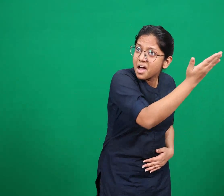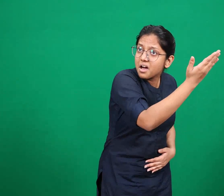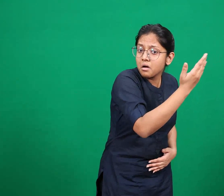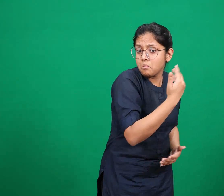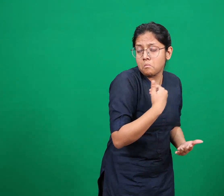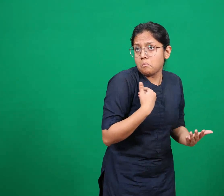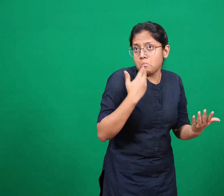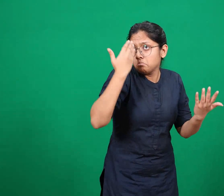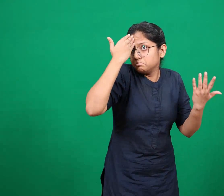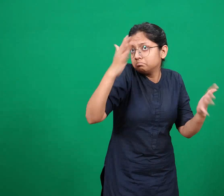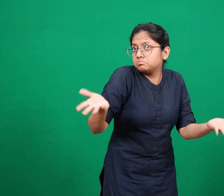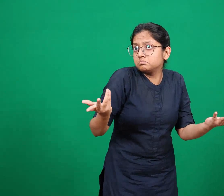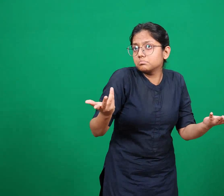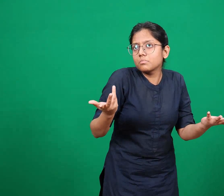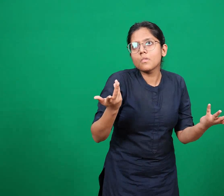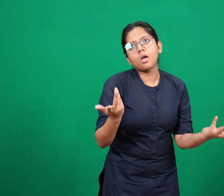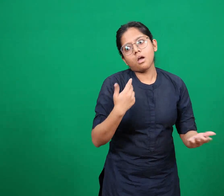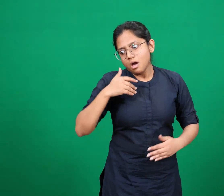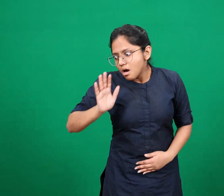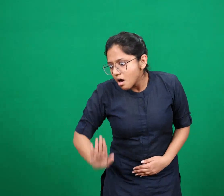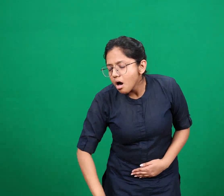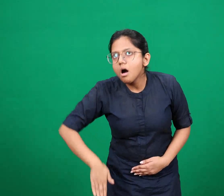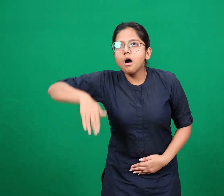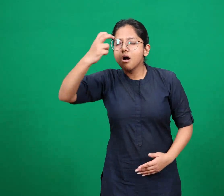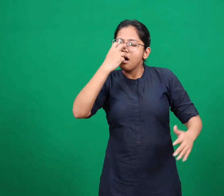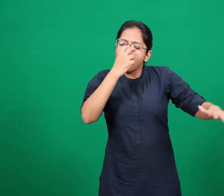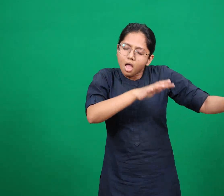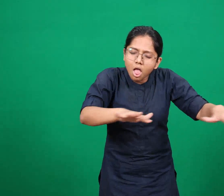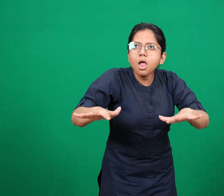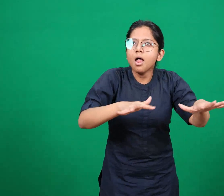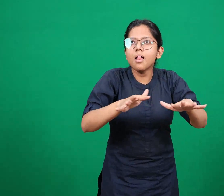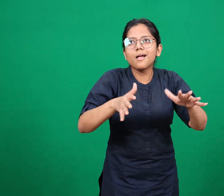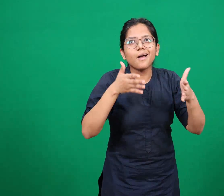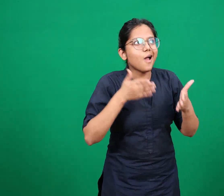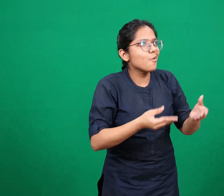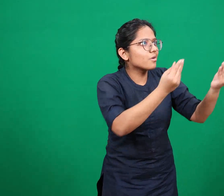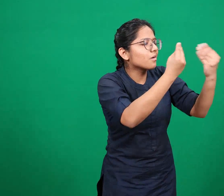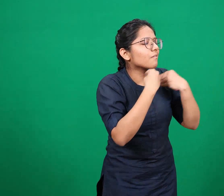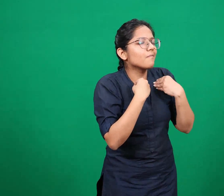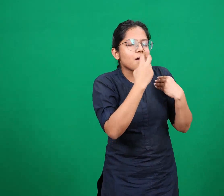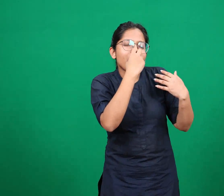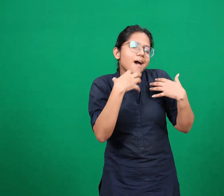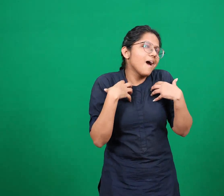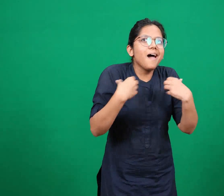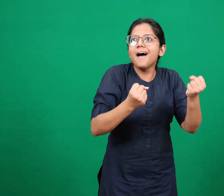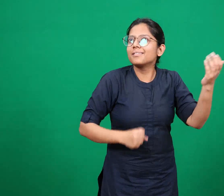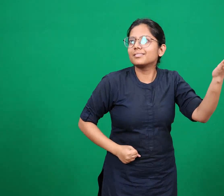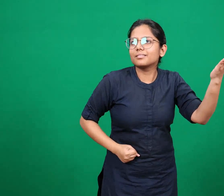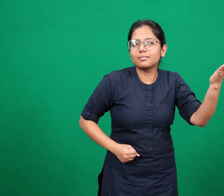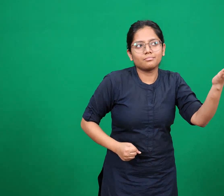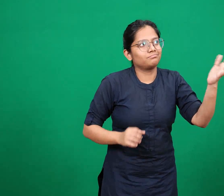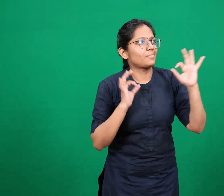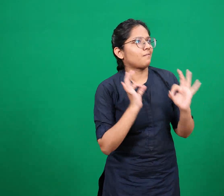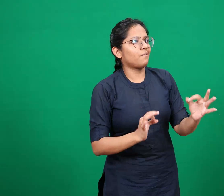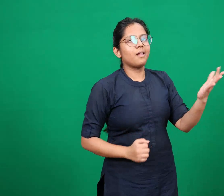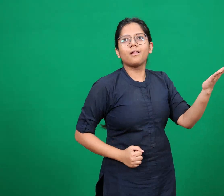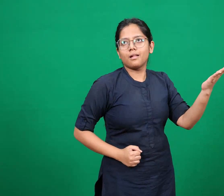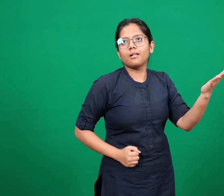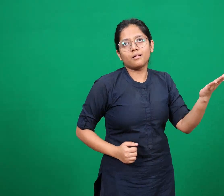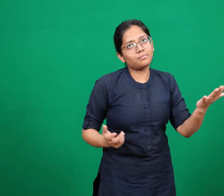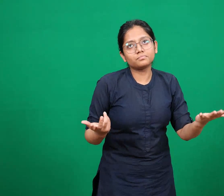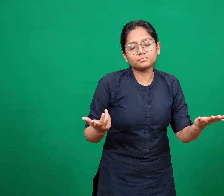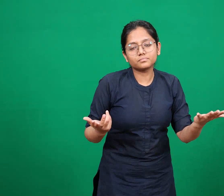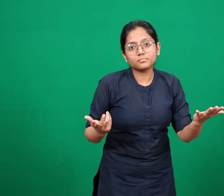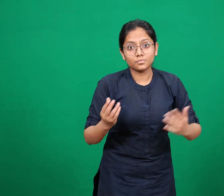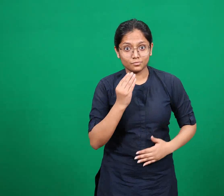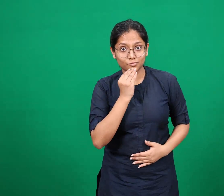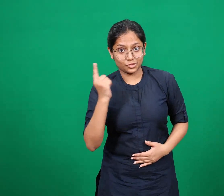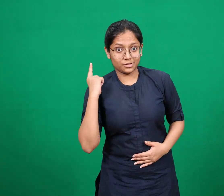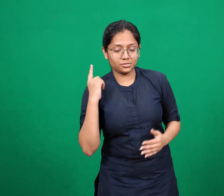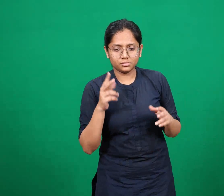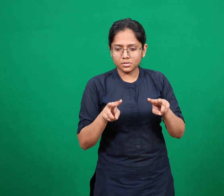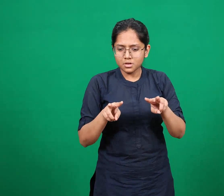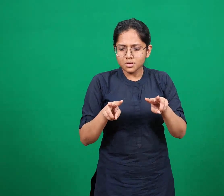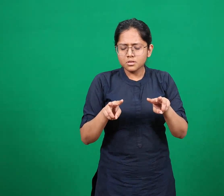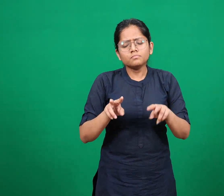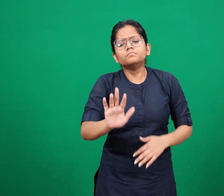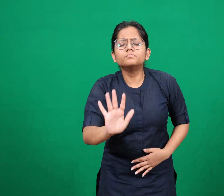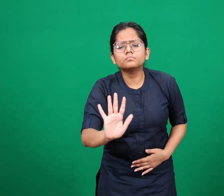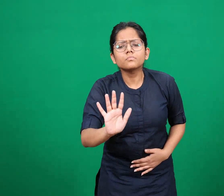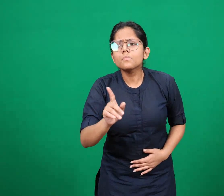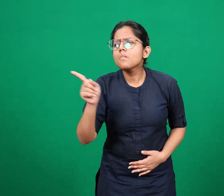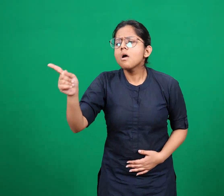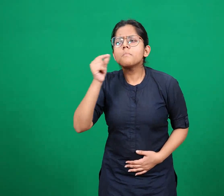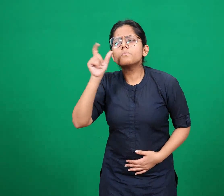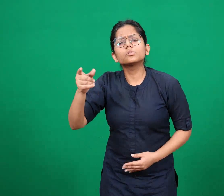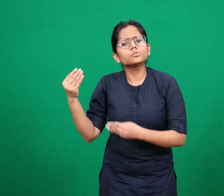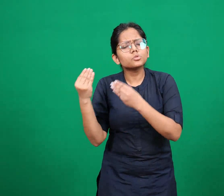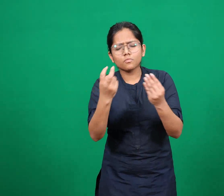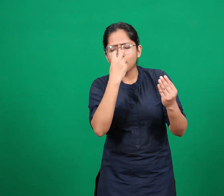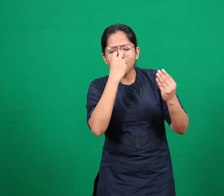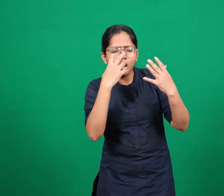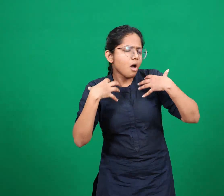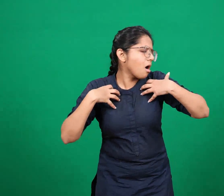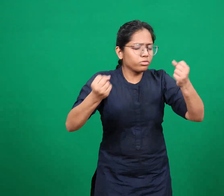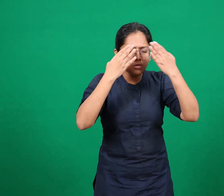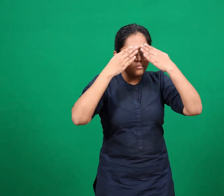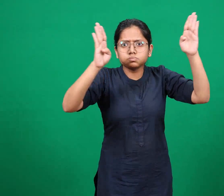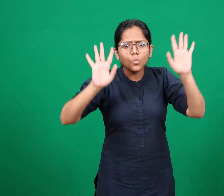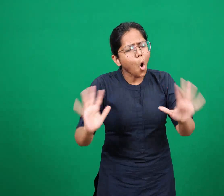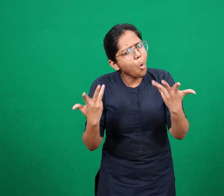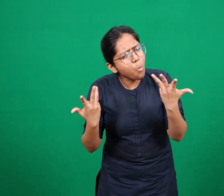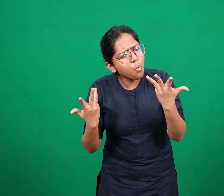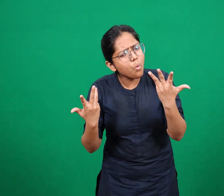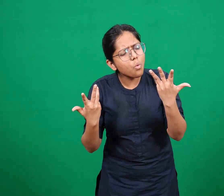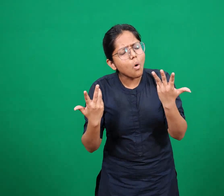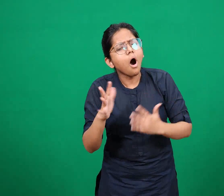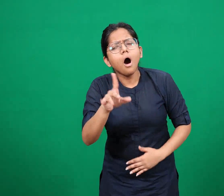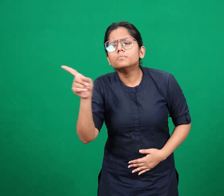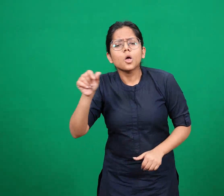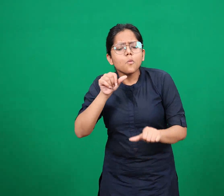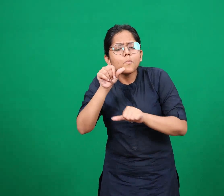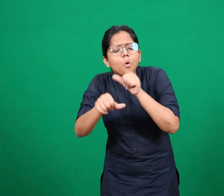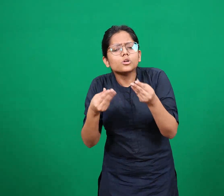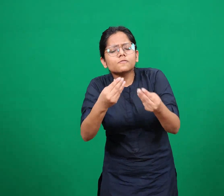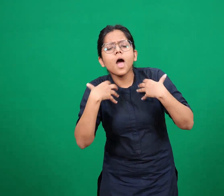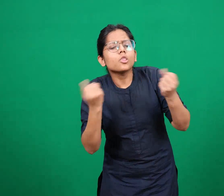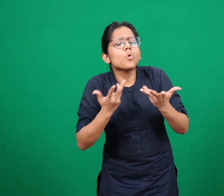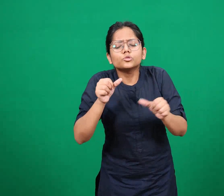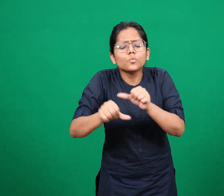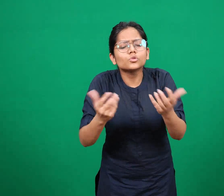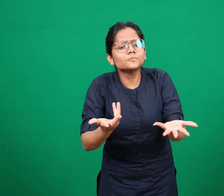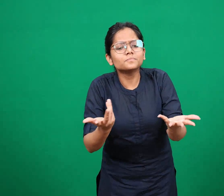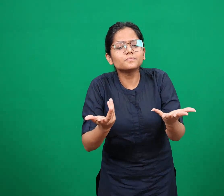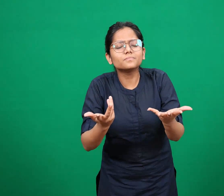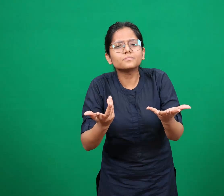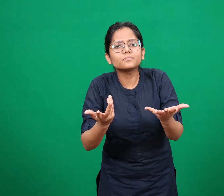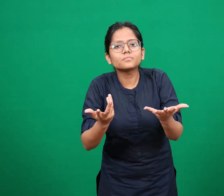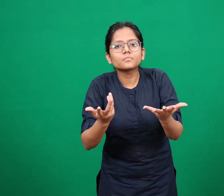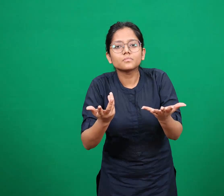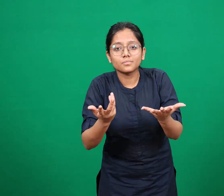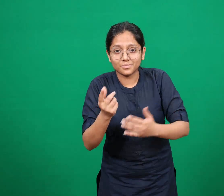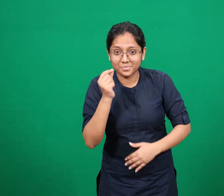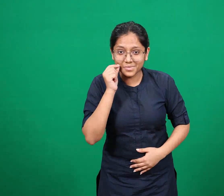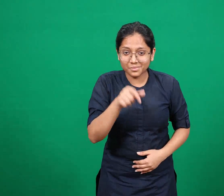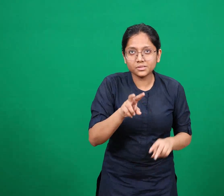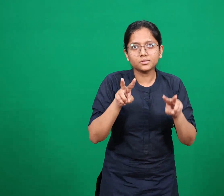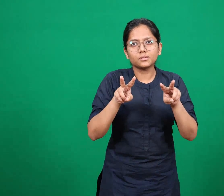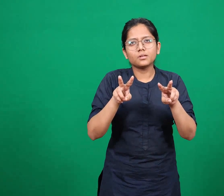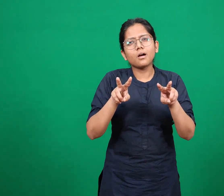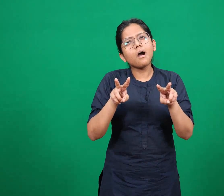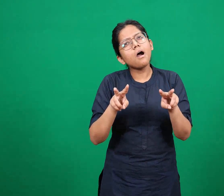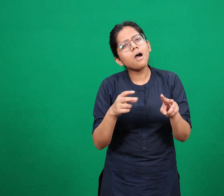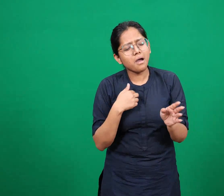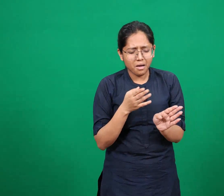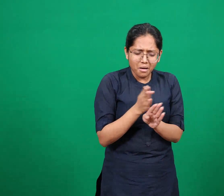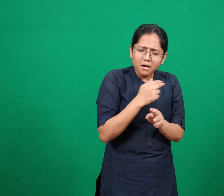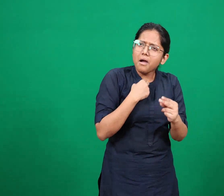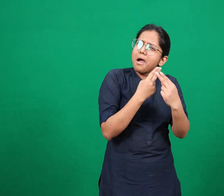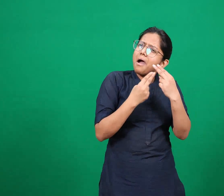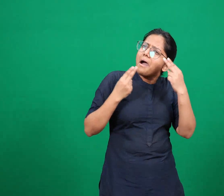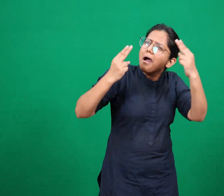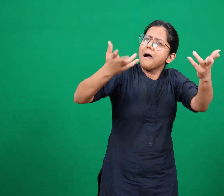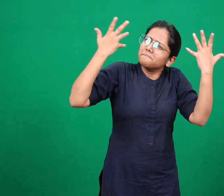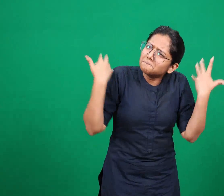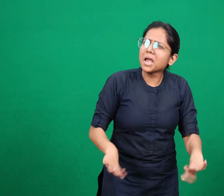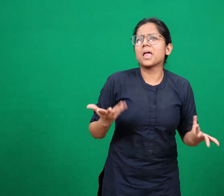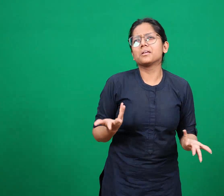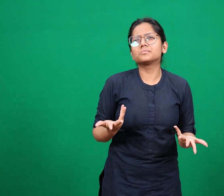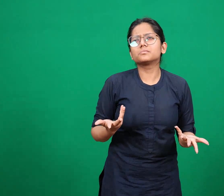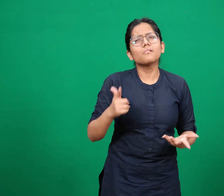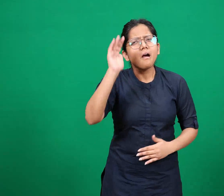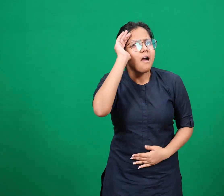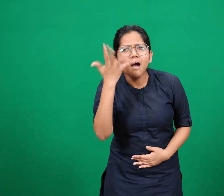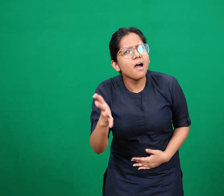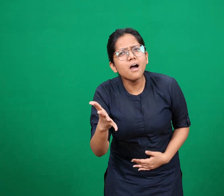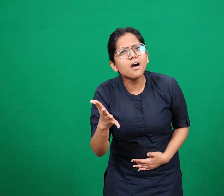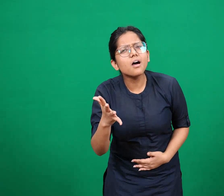There is one thing I do know: I was blind, but now I see!" "What did He do to you?" they asked. " How did He open your eyes?"